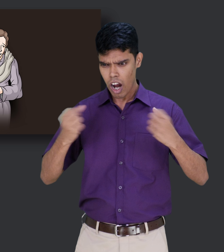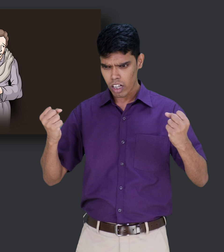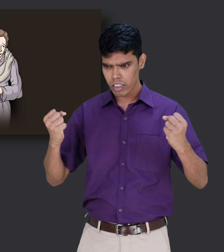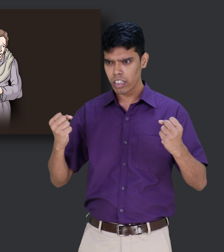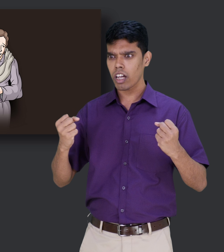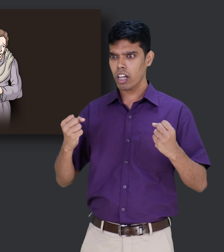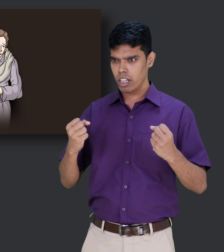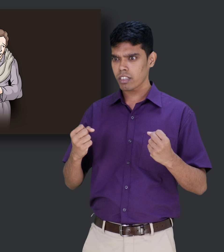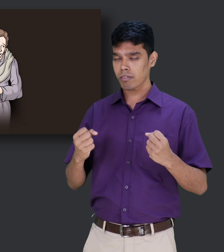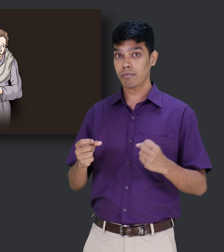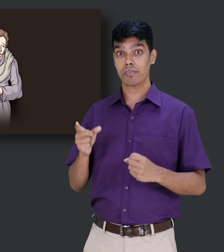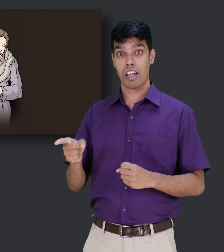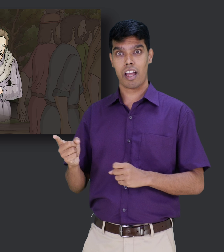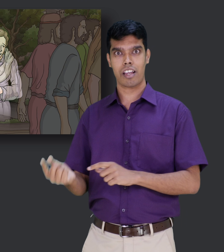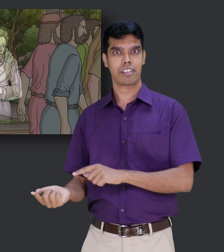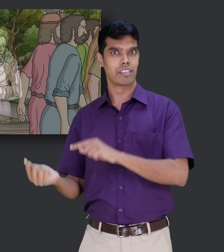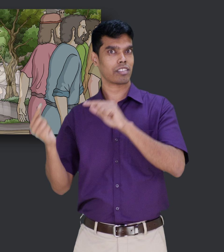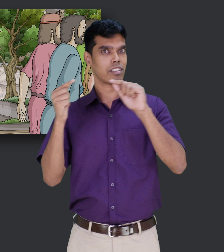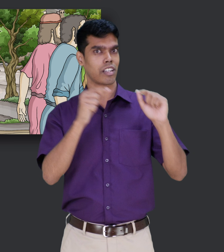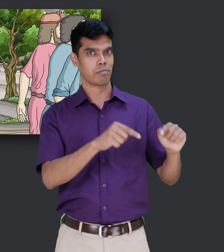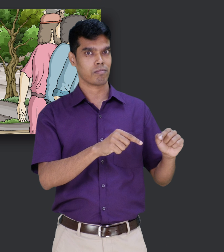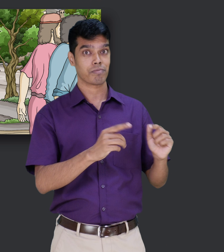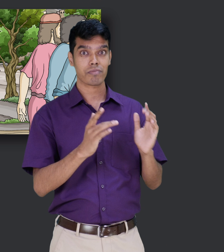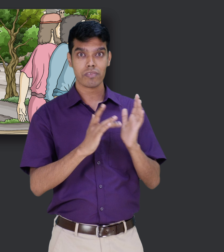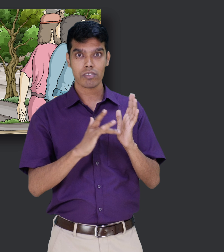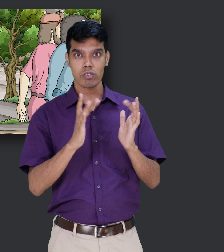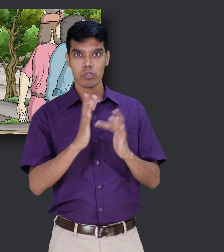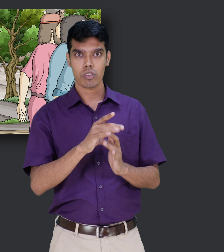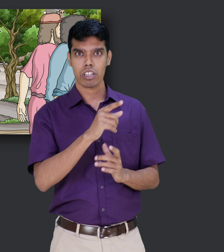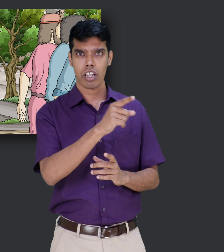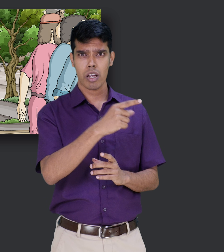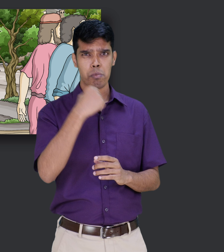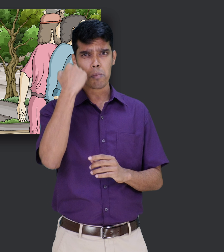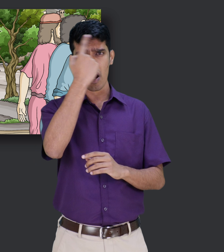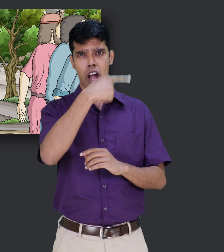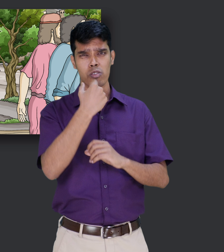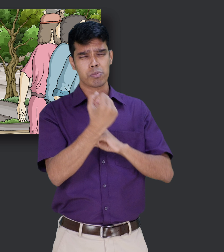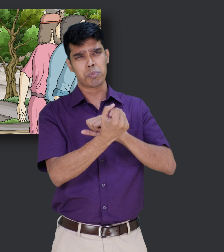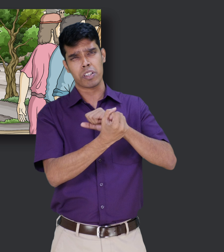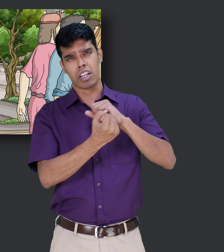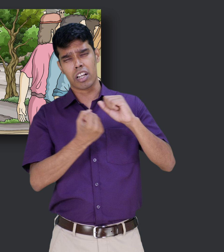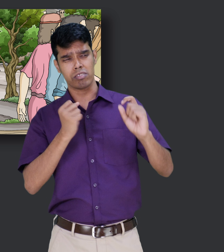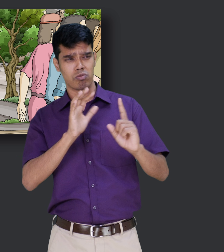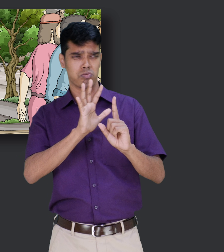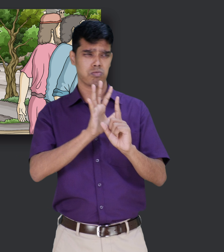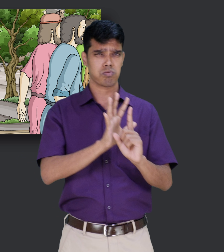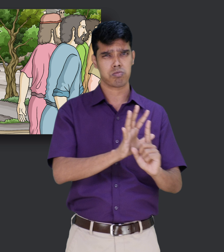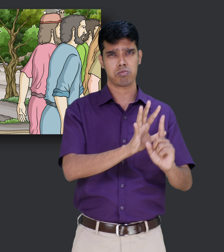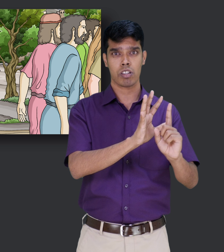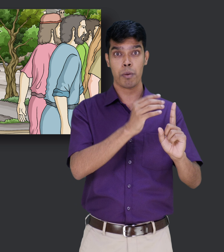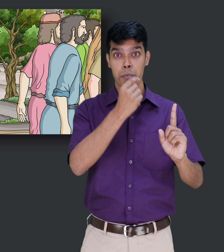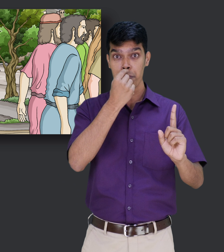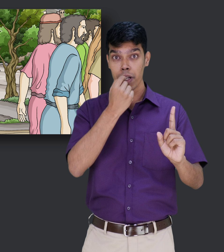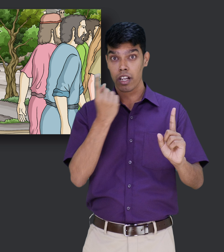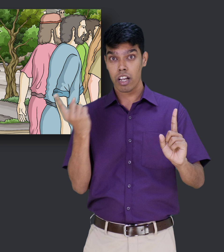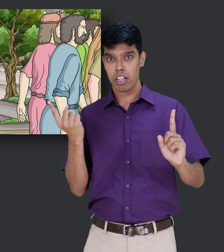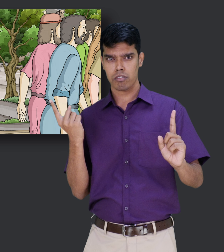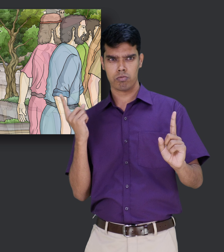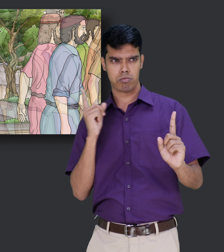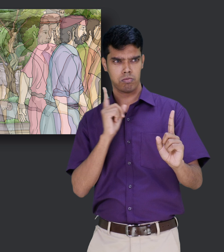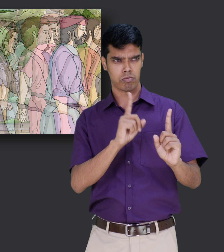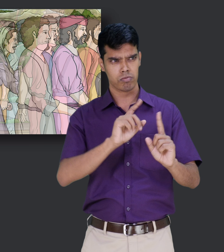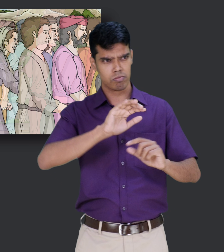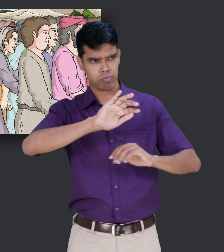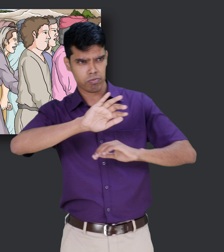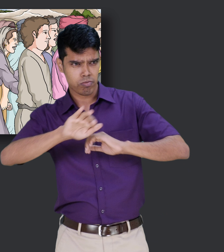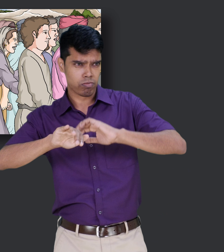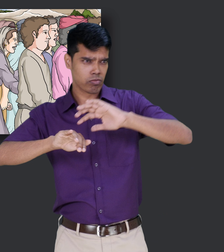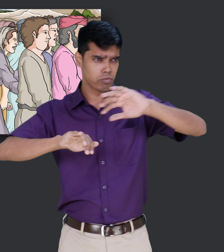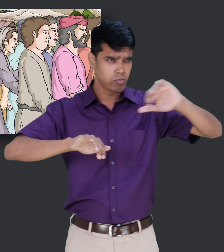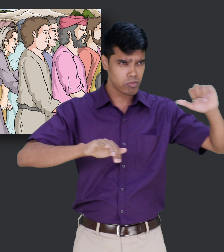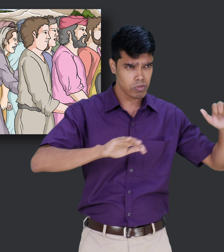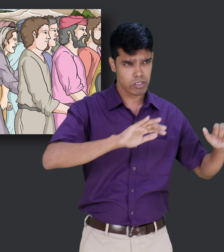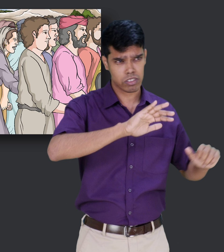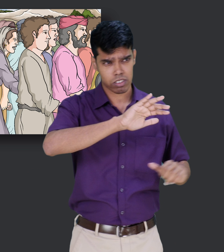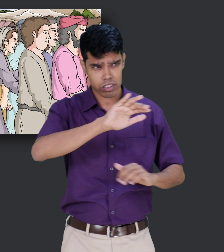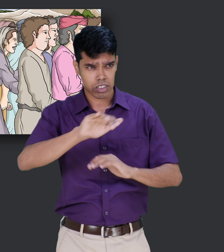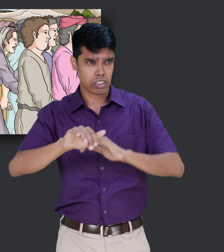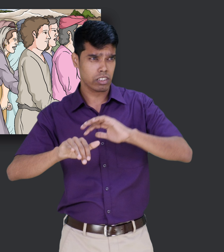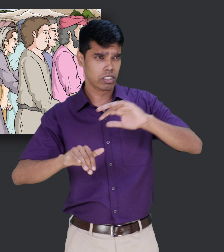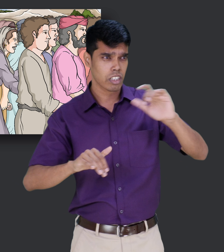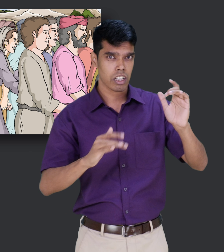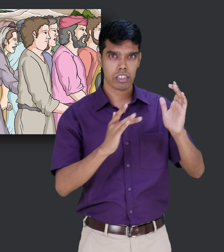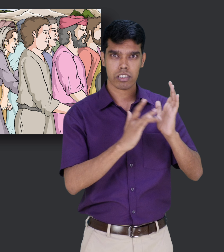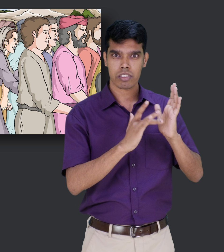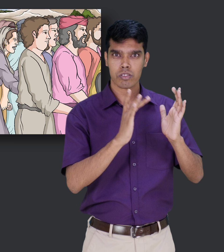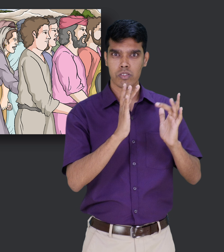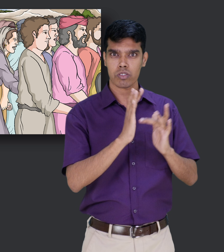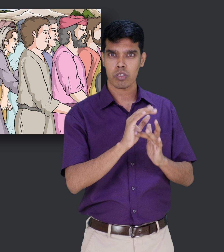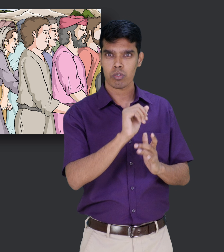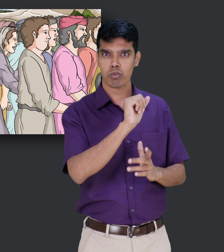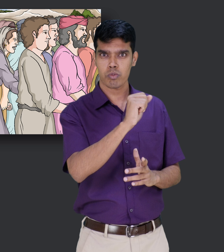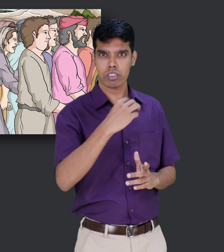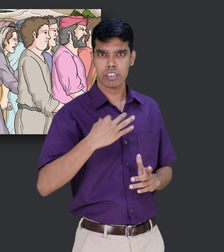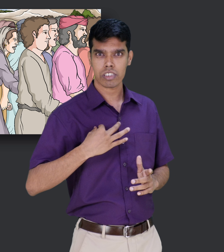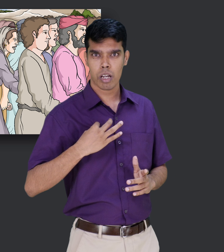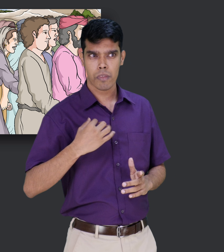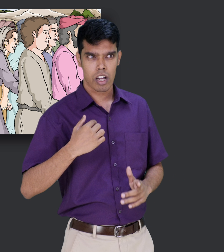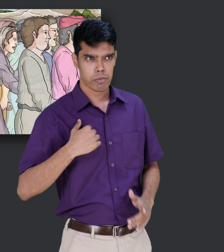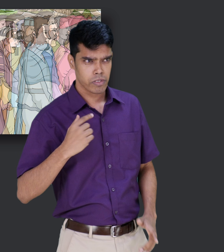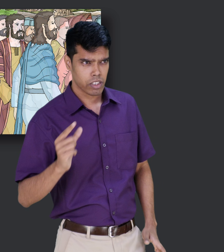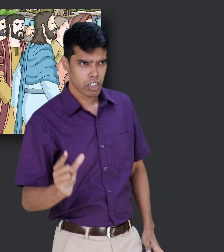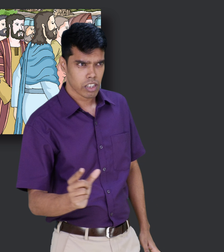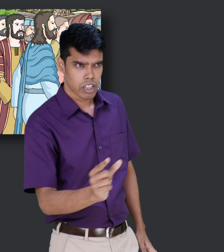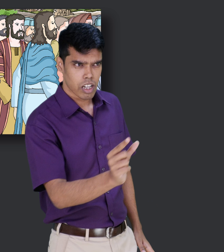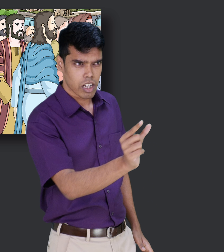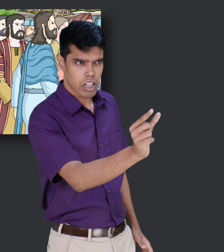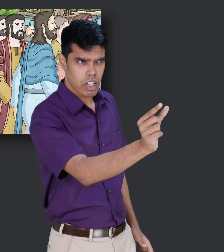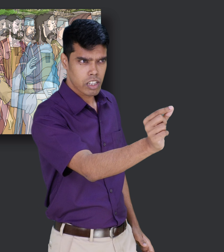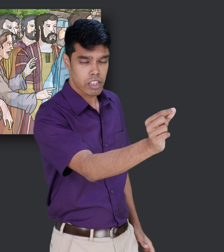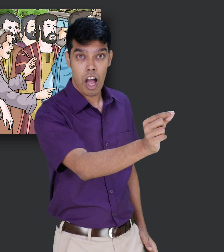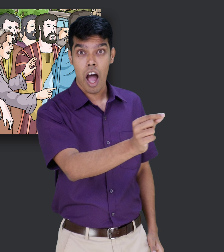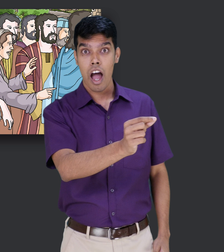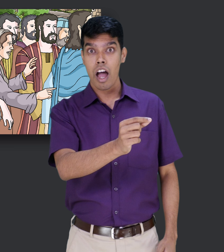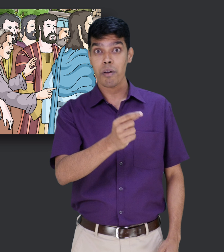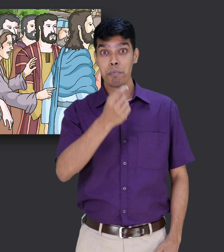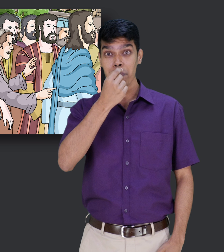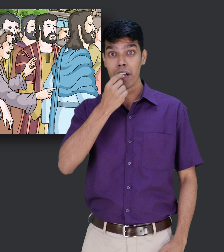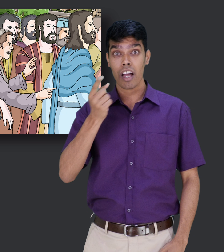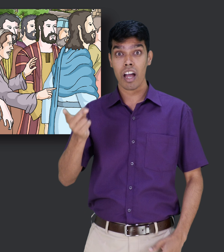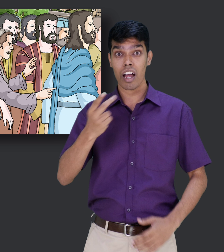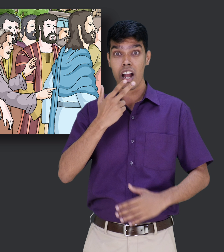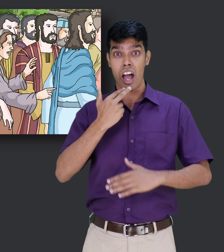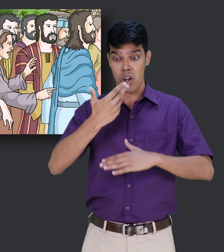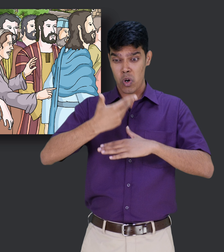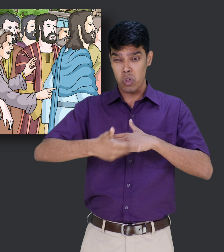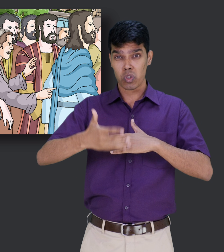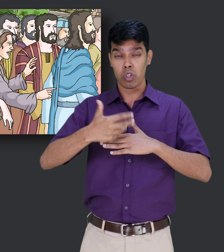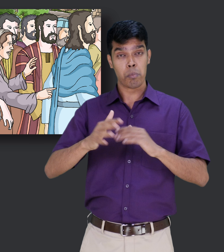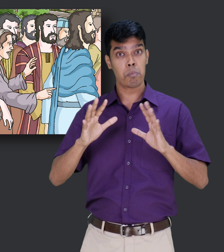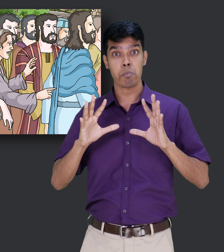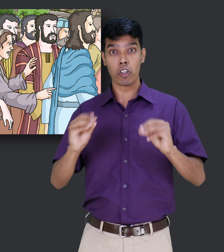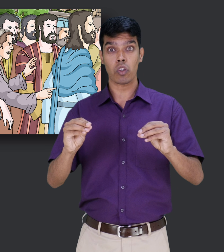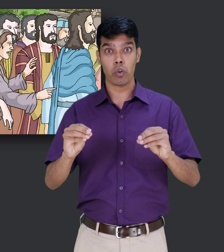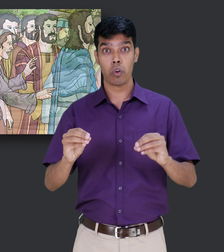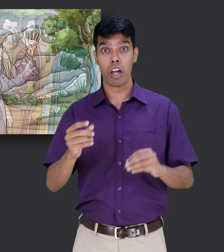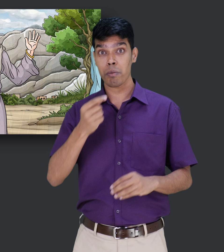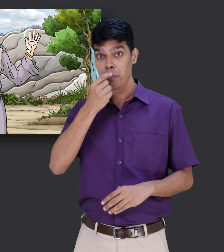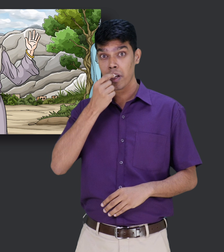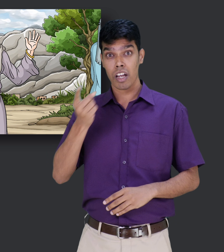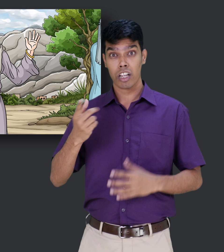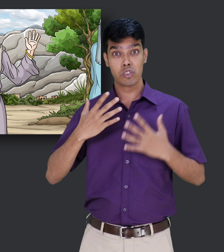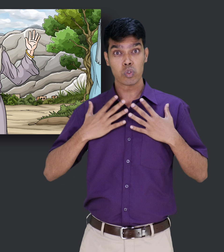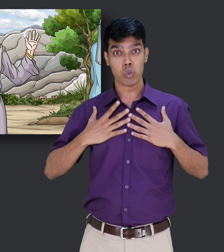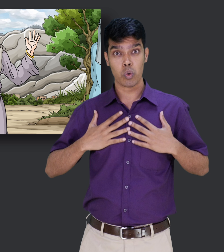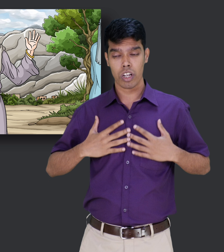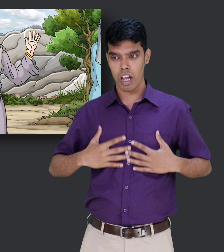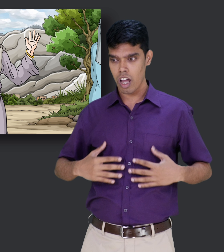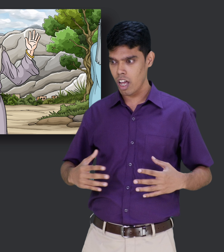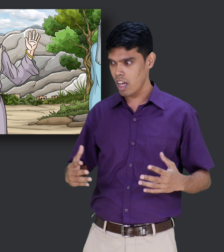When the woman heard about Jesus, she came up through the crowd behind Him and touched His cloak. For she kept saying, “If only I touch His garments, I will be healed.”